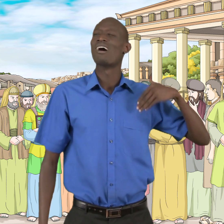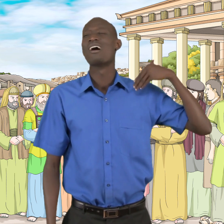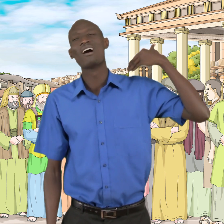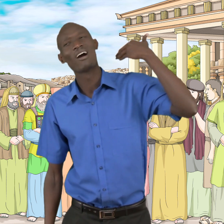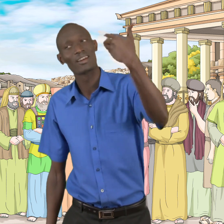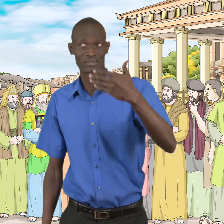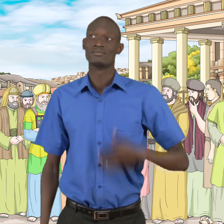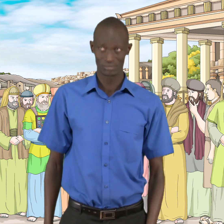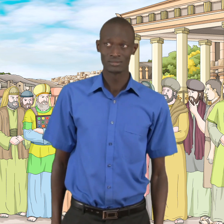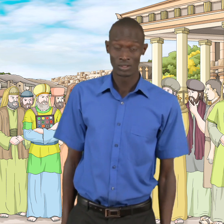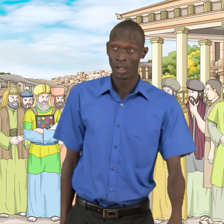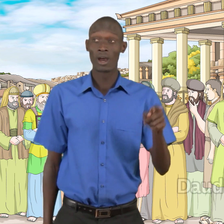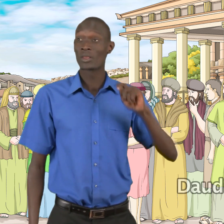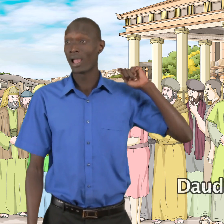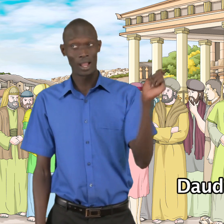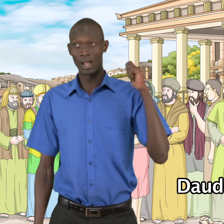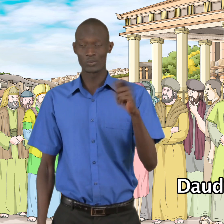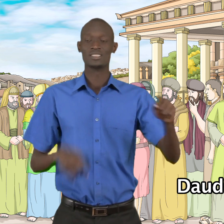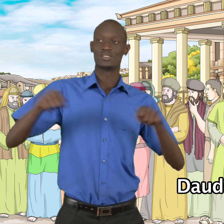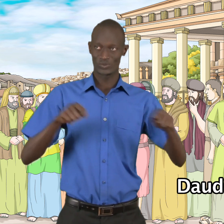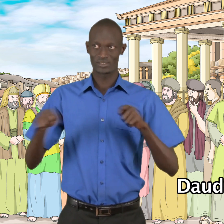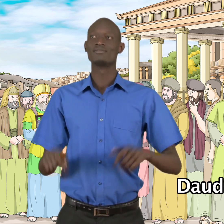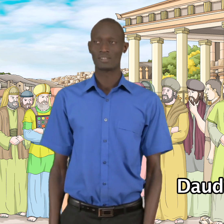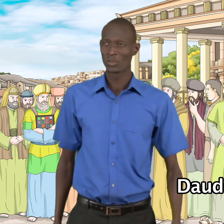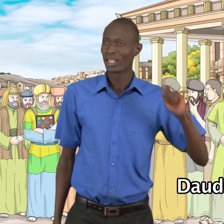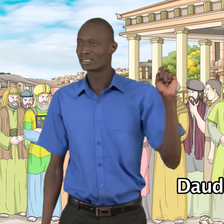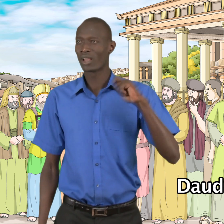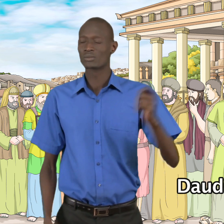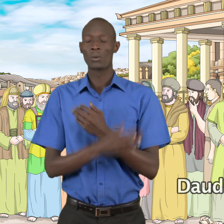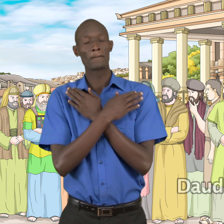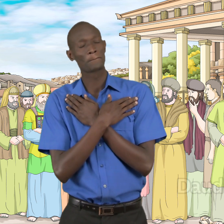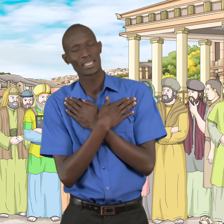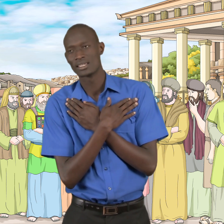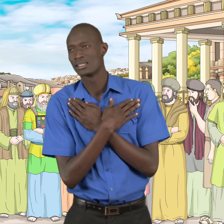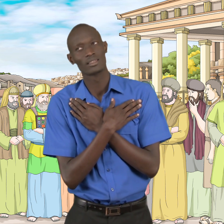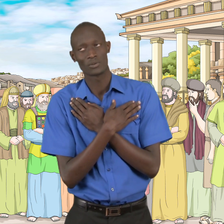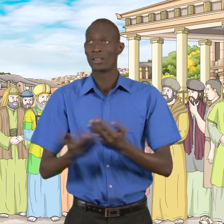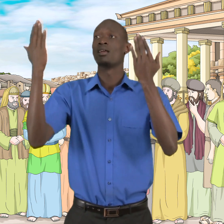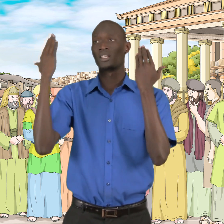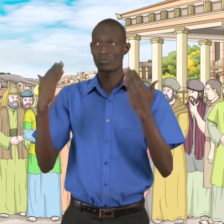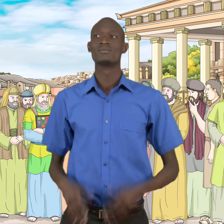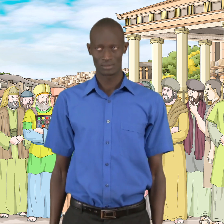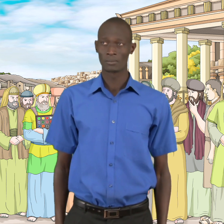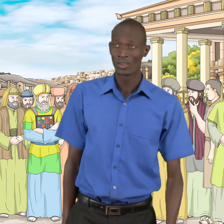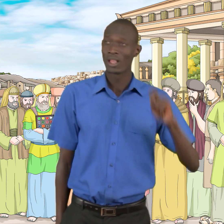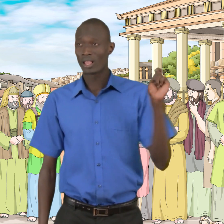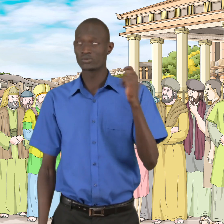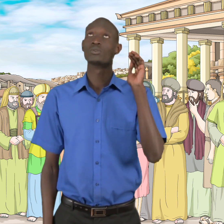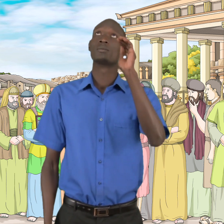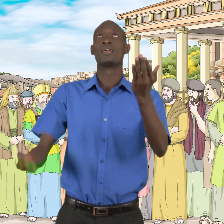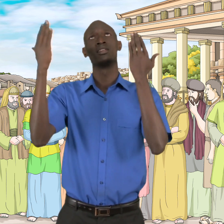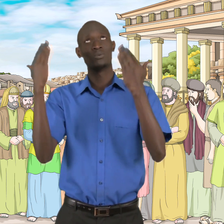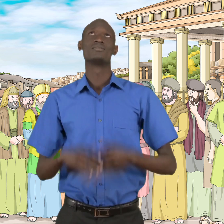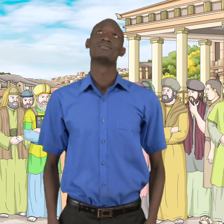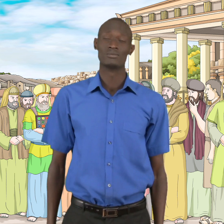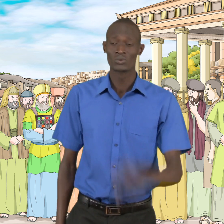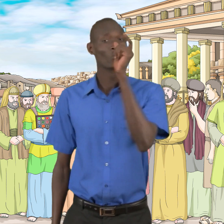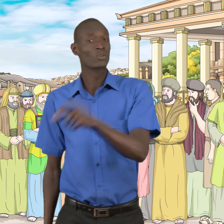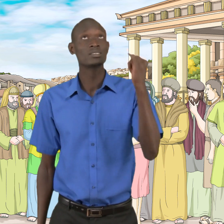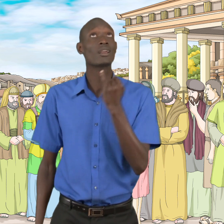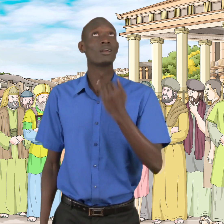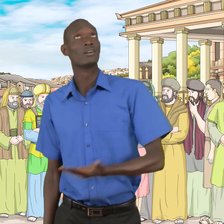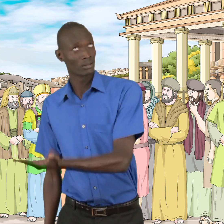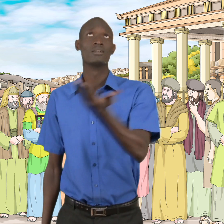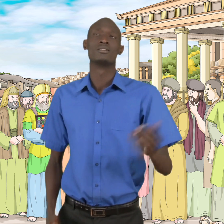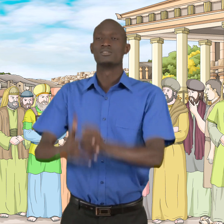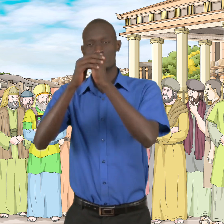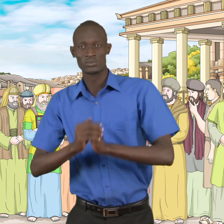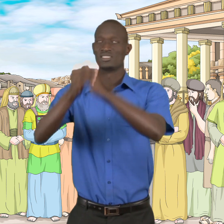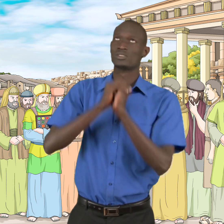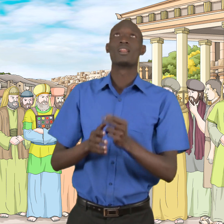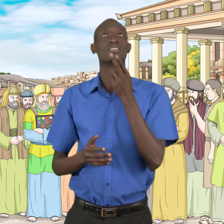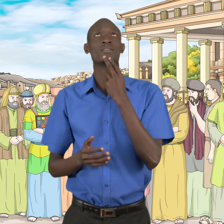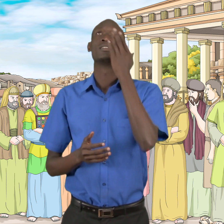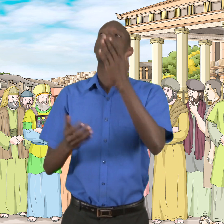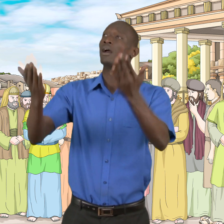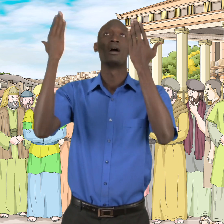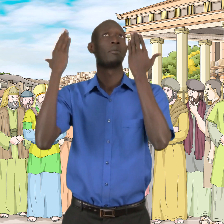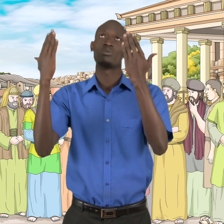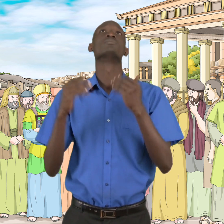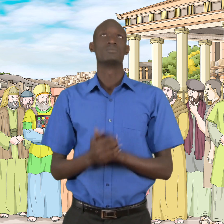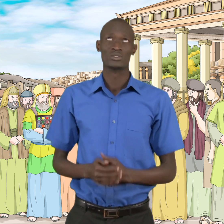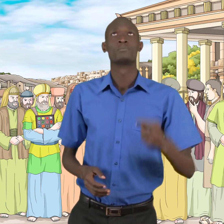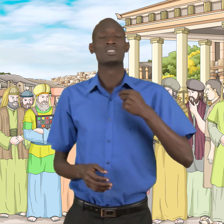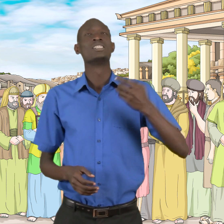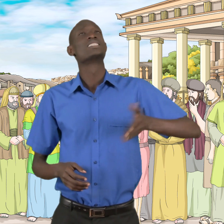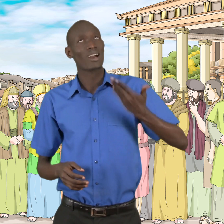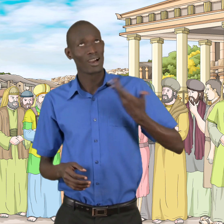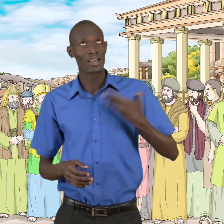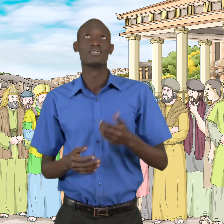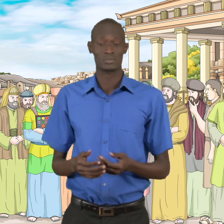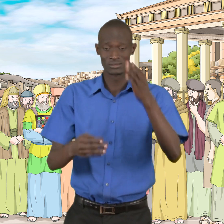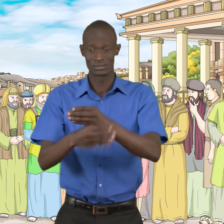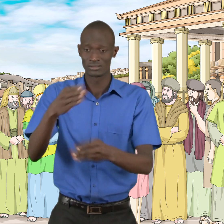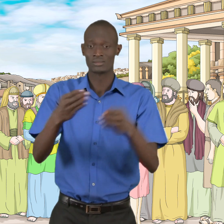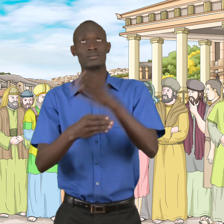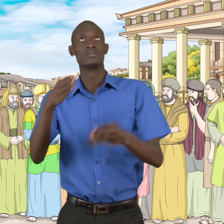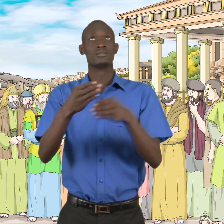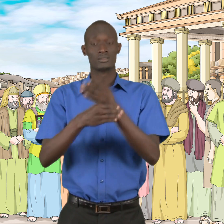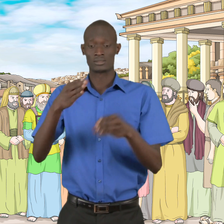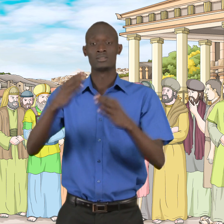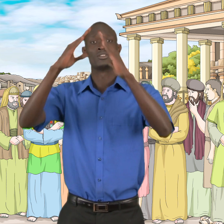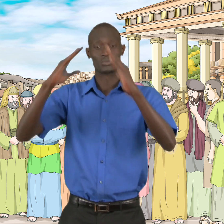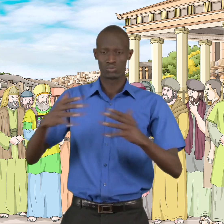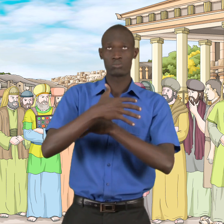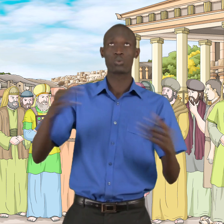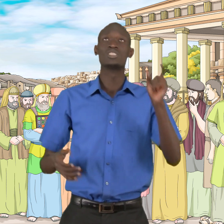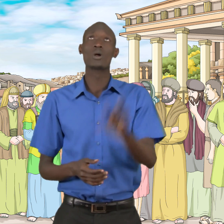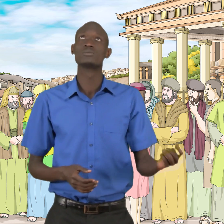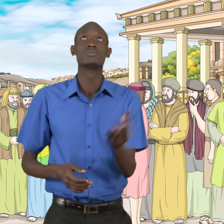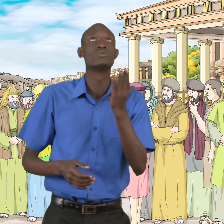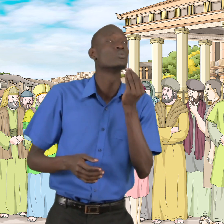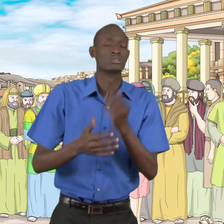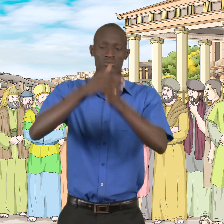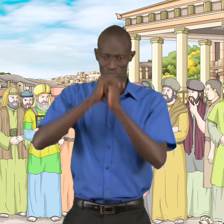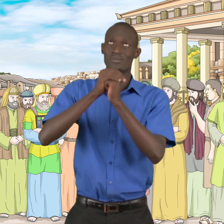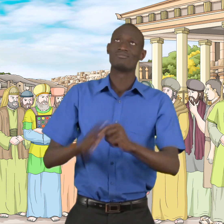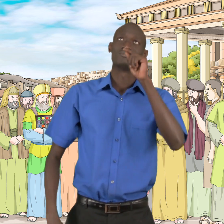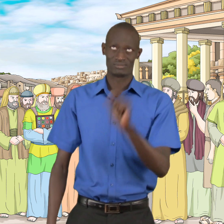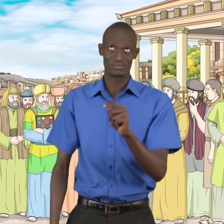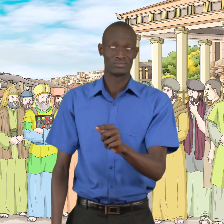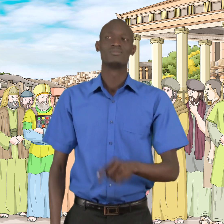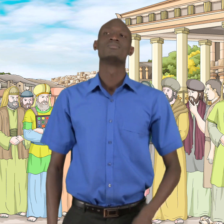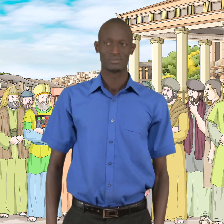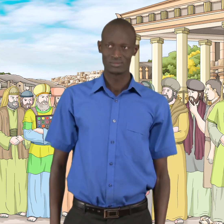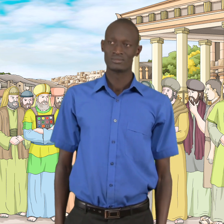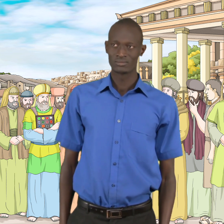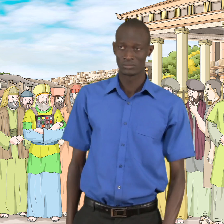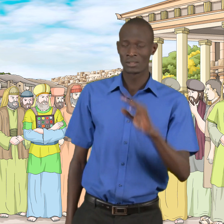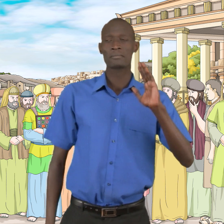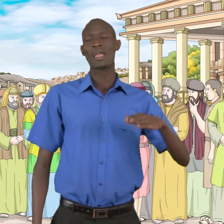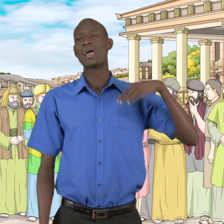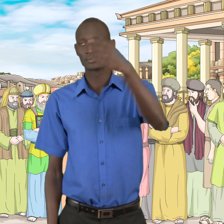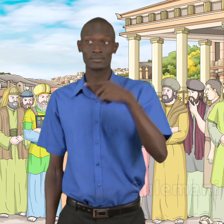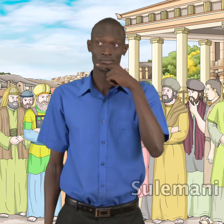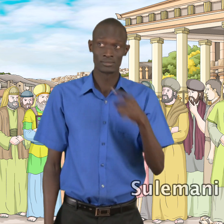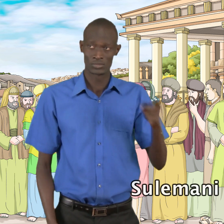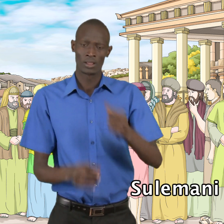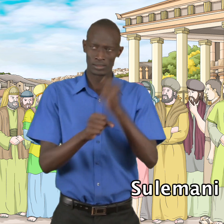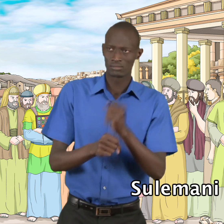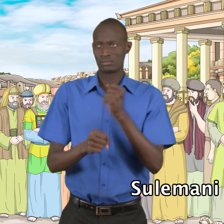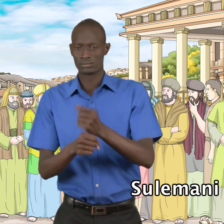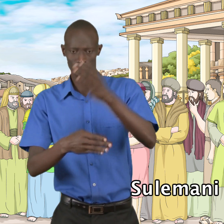It remained until the time of David, who found favor in the sight of God and asked to provide a dwelling place for the God of Jacob.